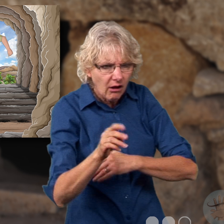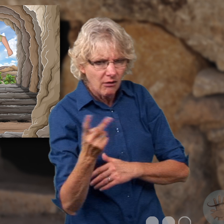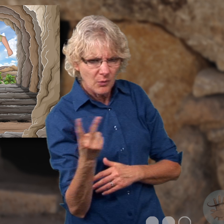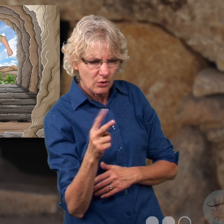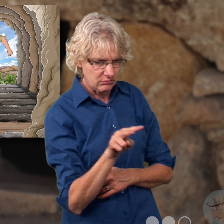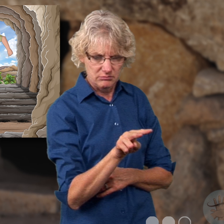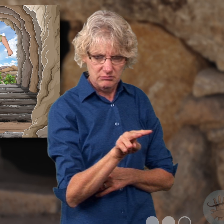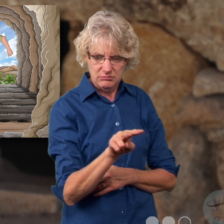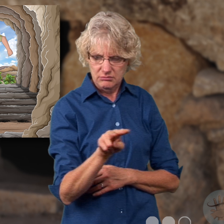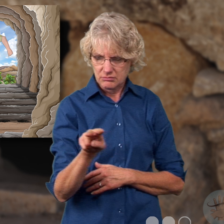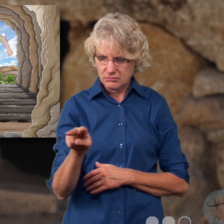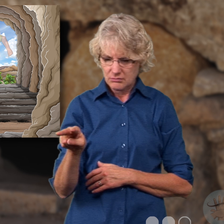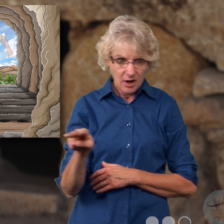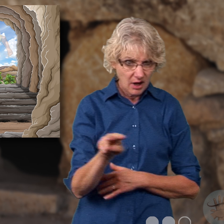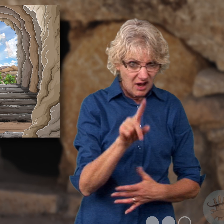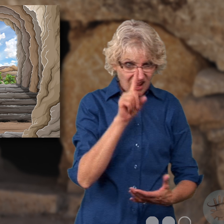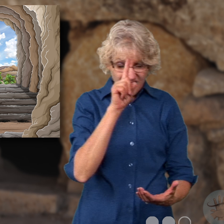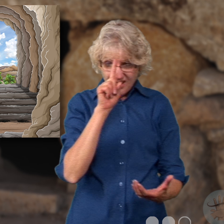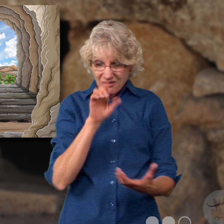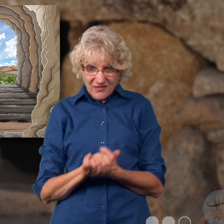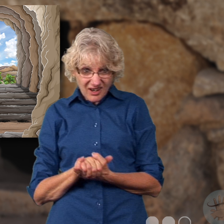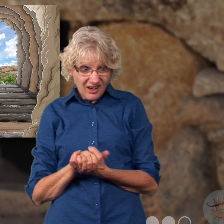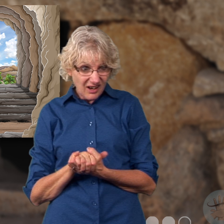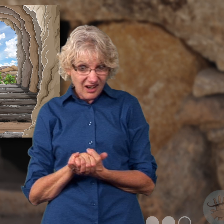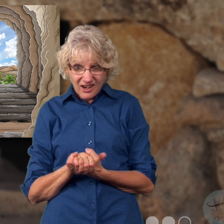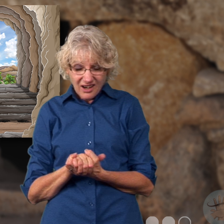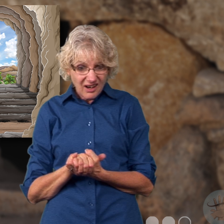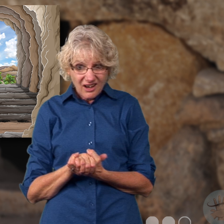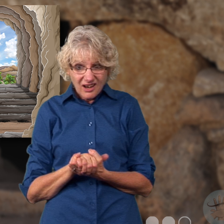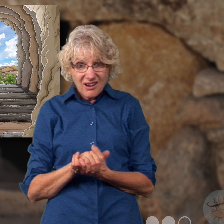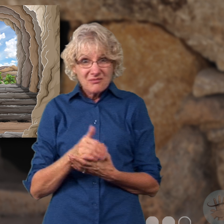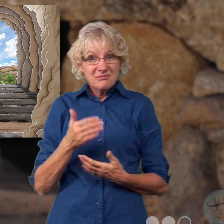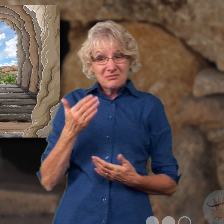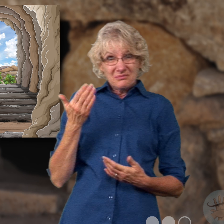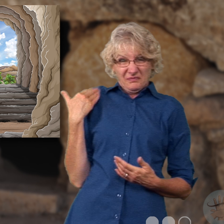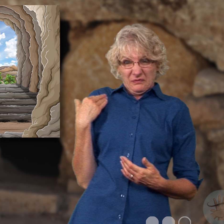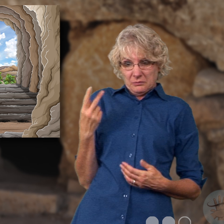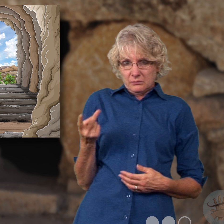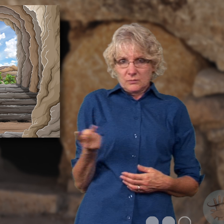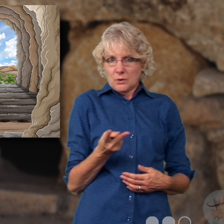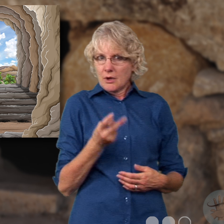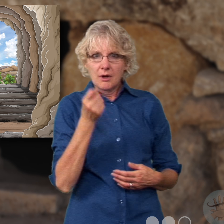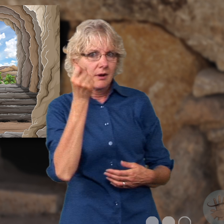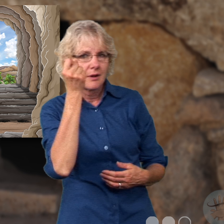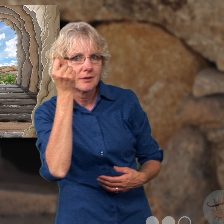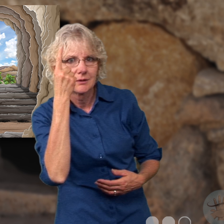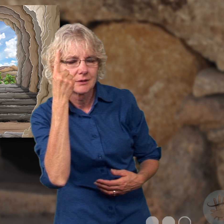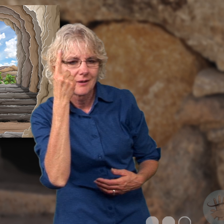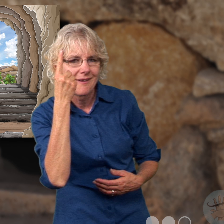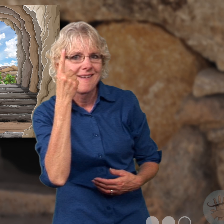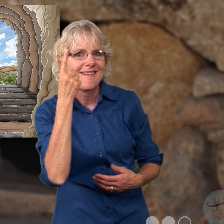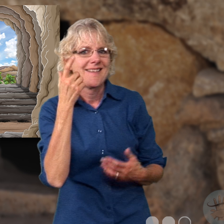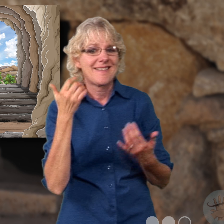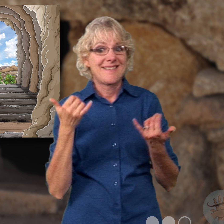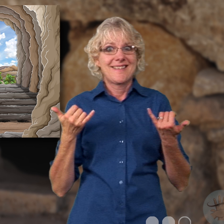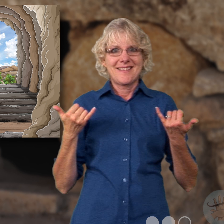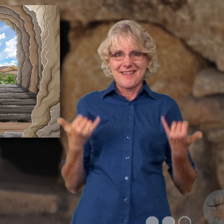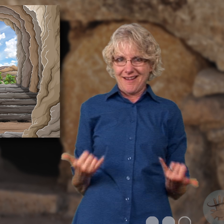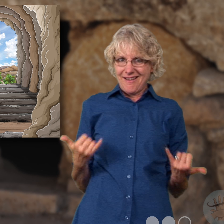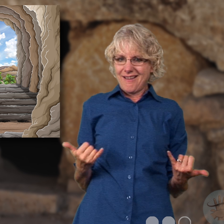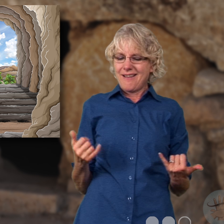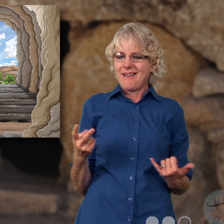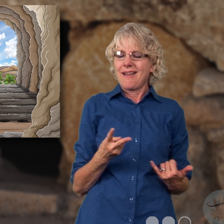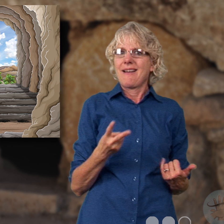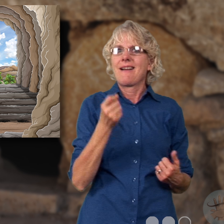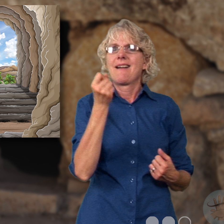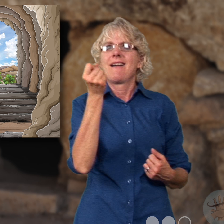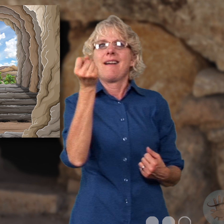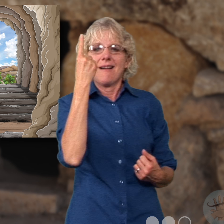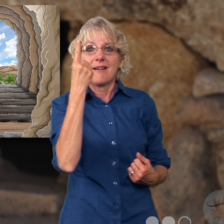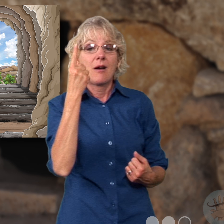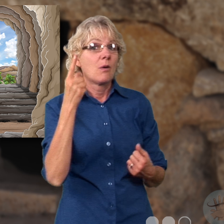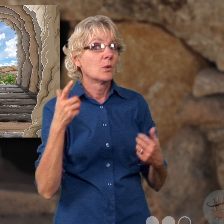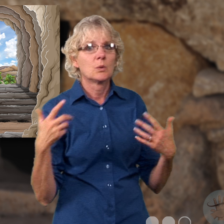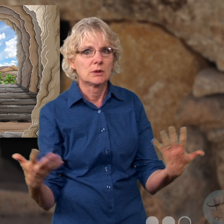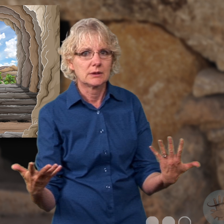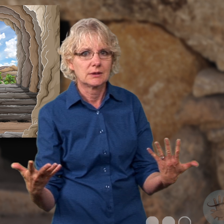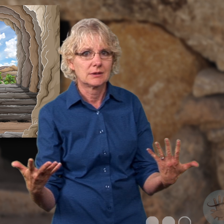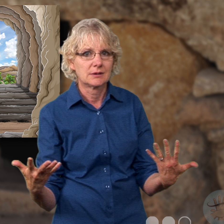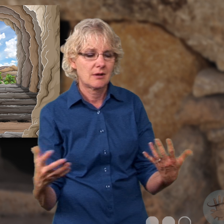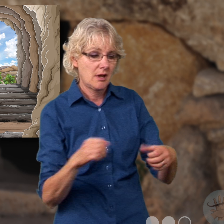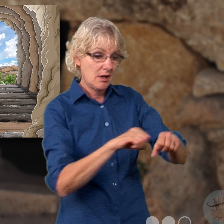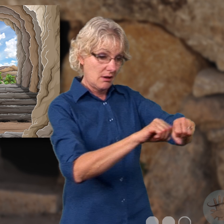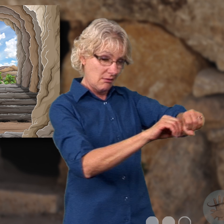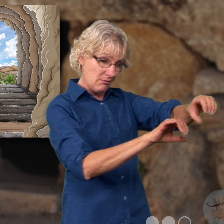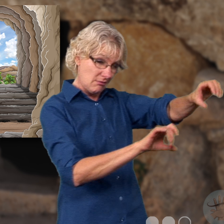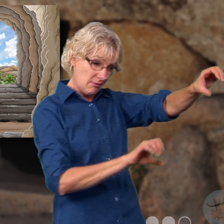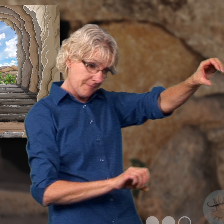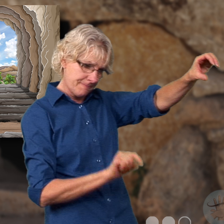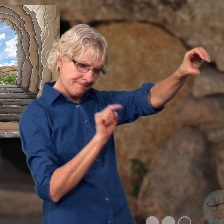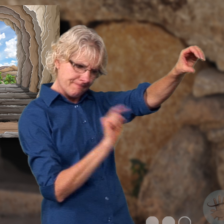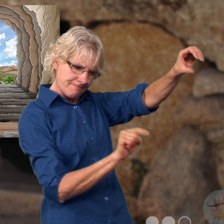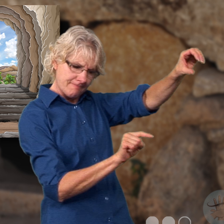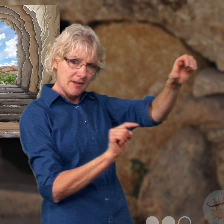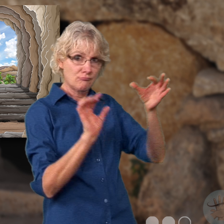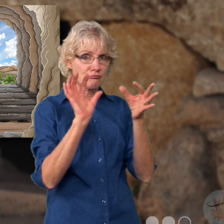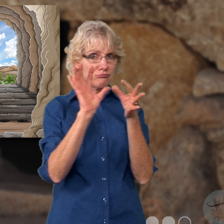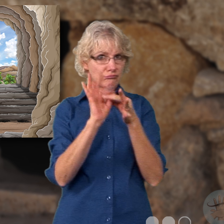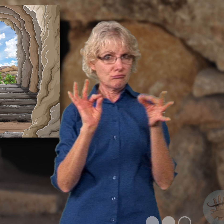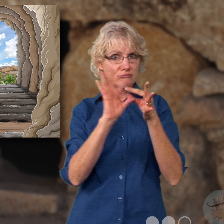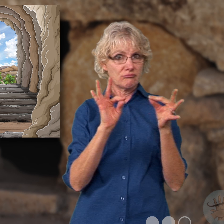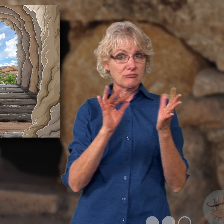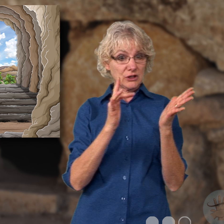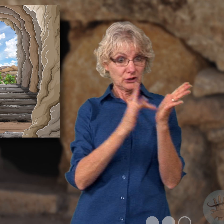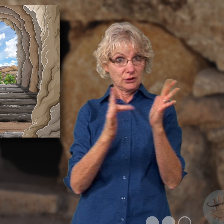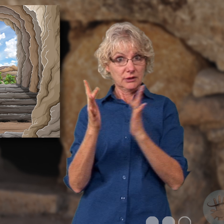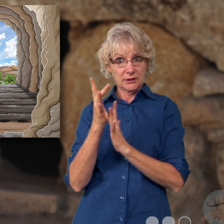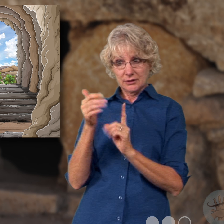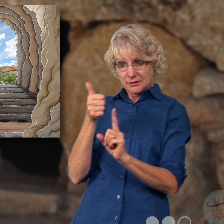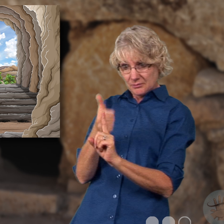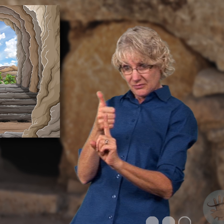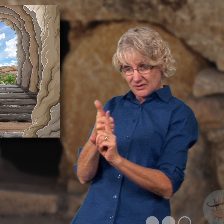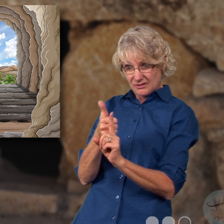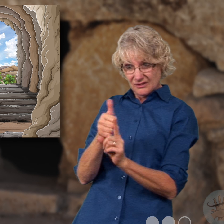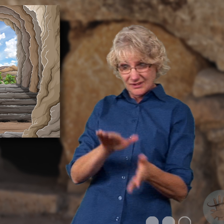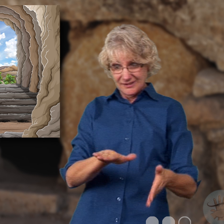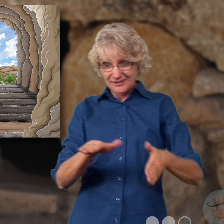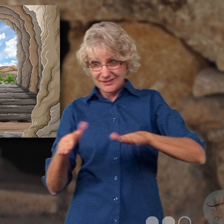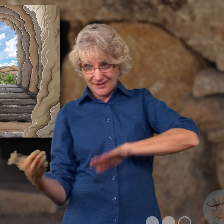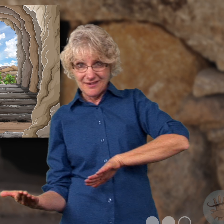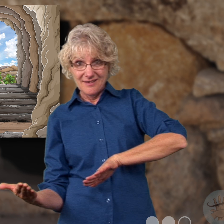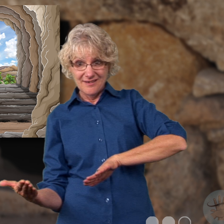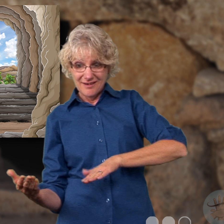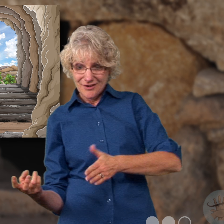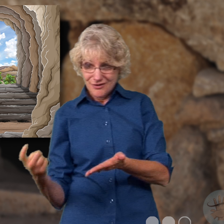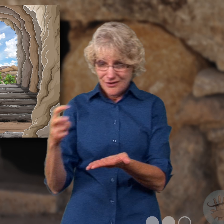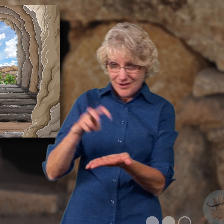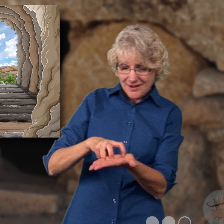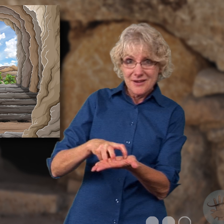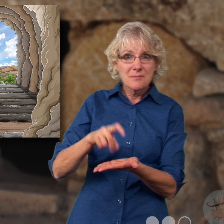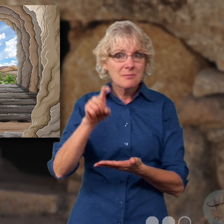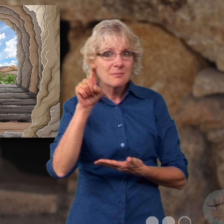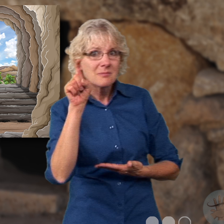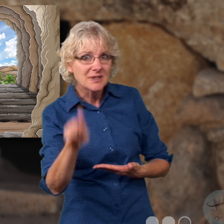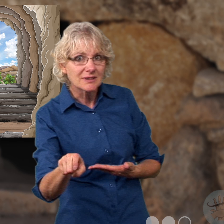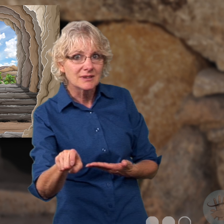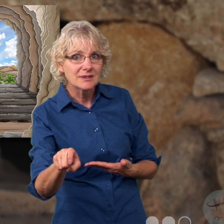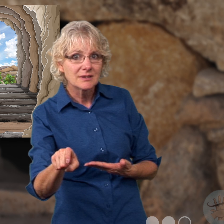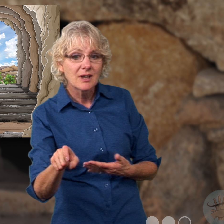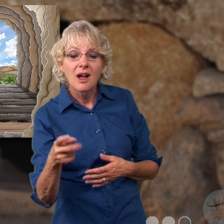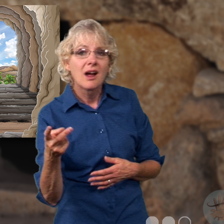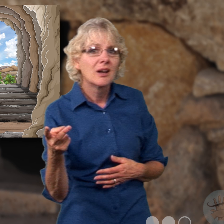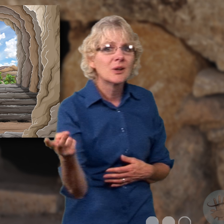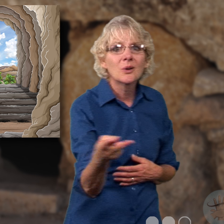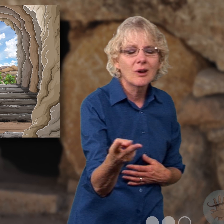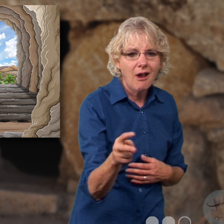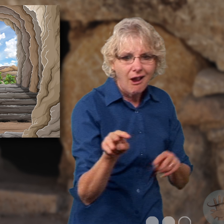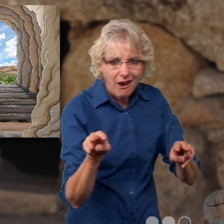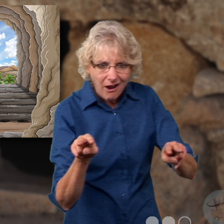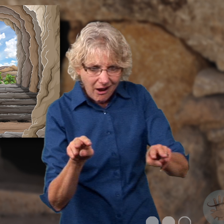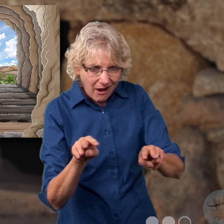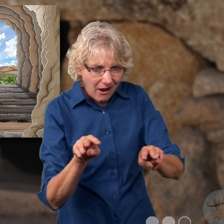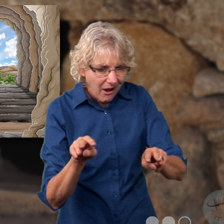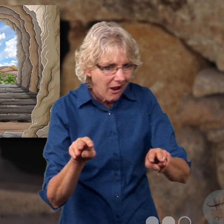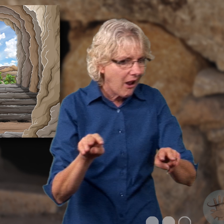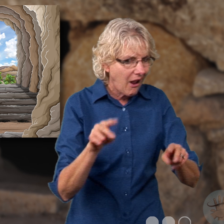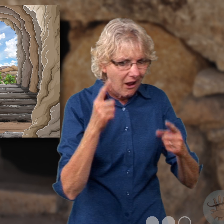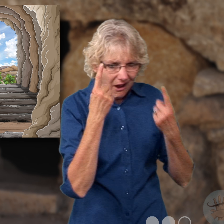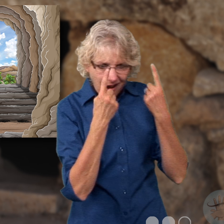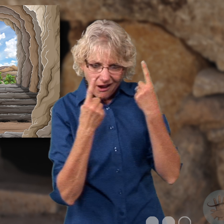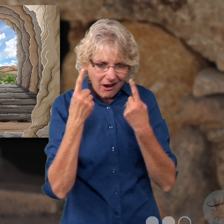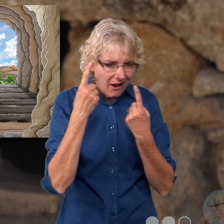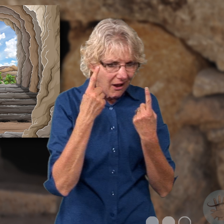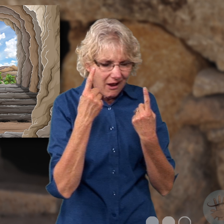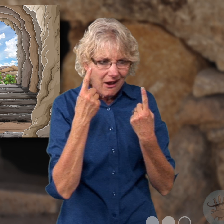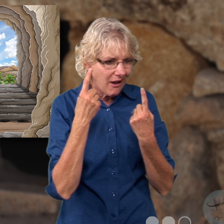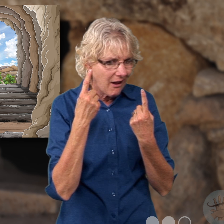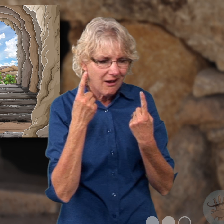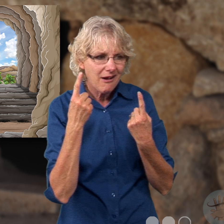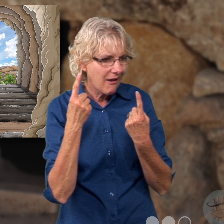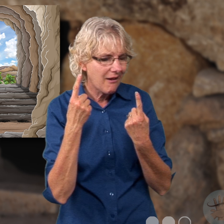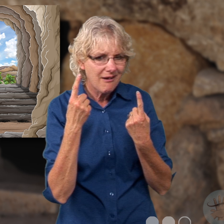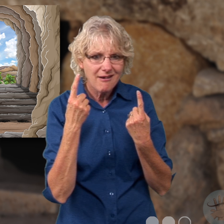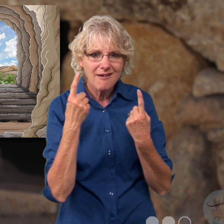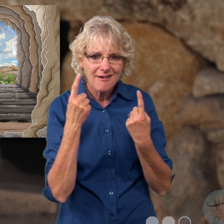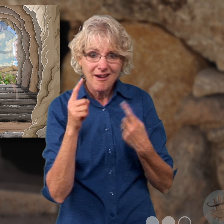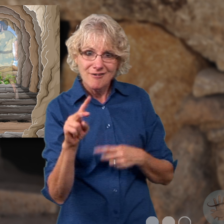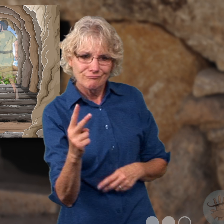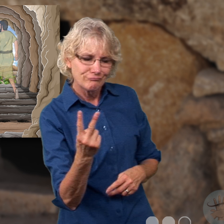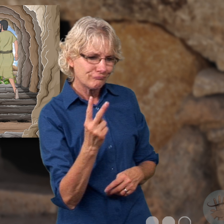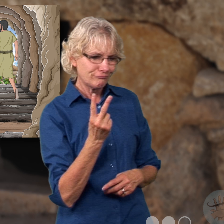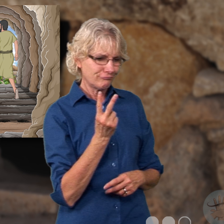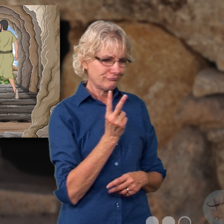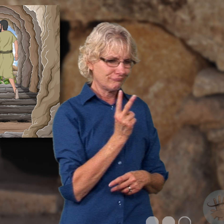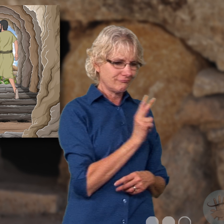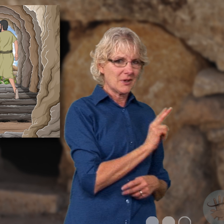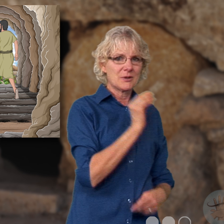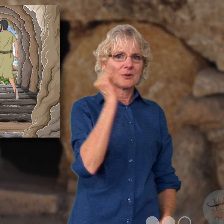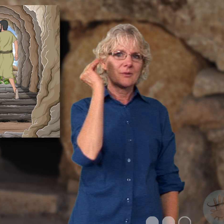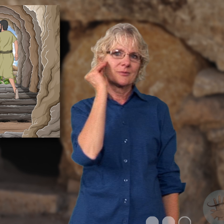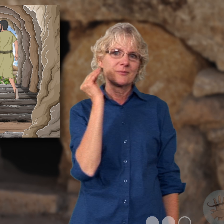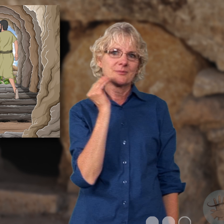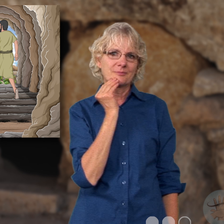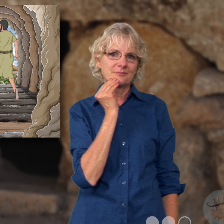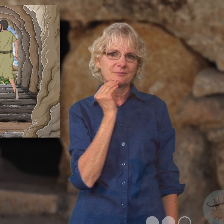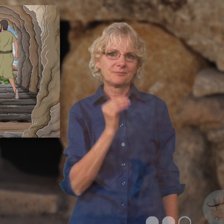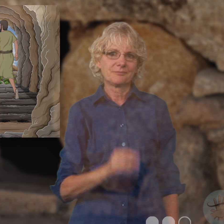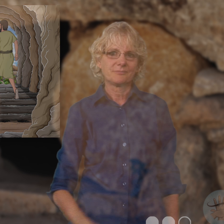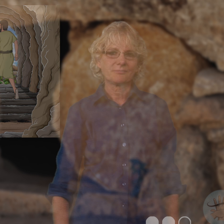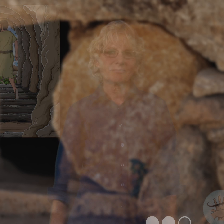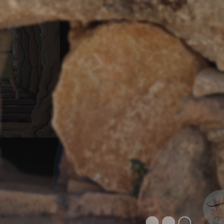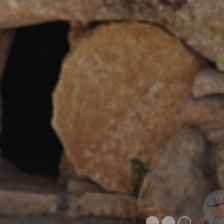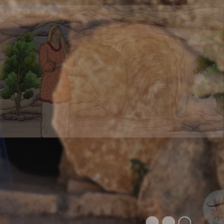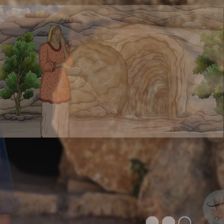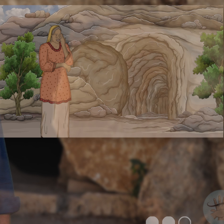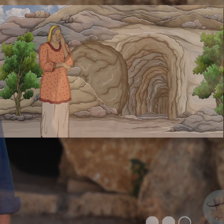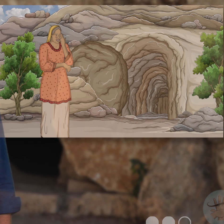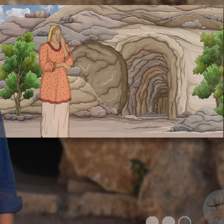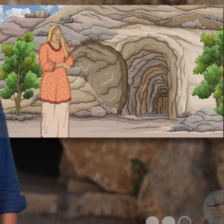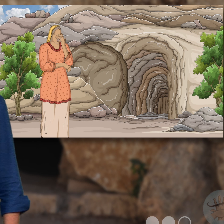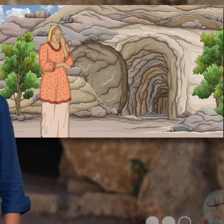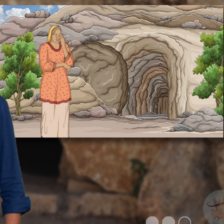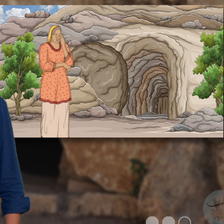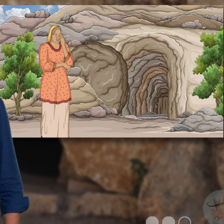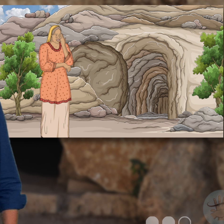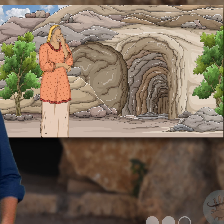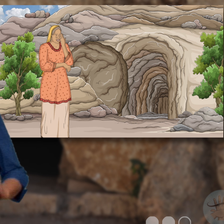Then the other disciple, who had reached the tomb first, also went in. And he saw and believed. For they still did not understand from the Scripture that Jesus had to rise from the dead. Then the disciples returned to their homes.